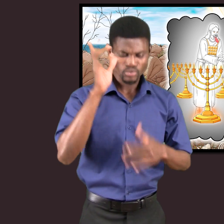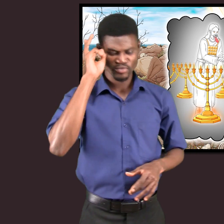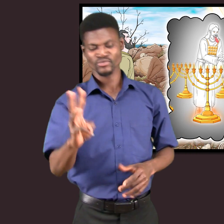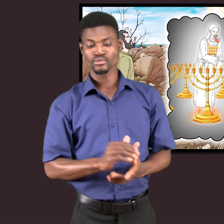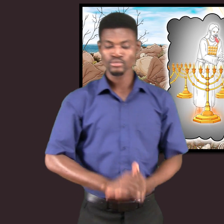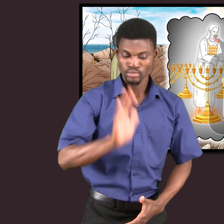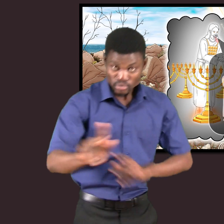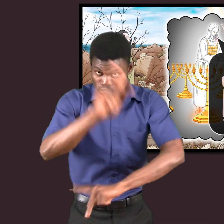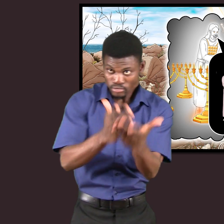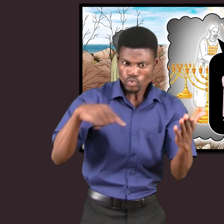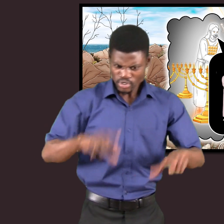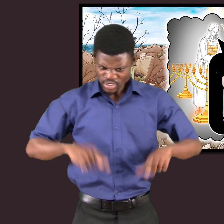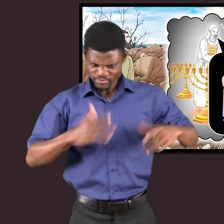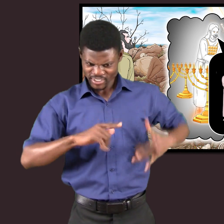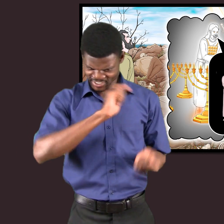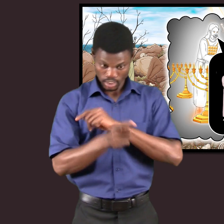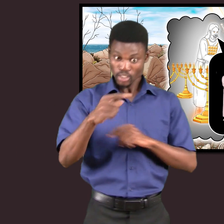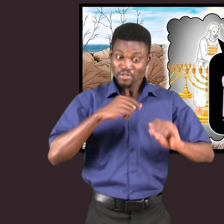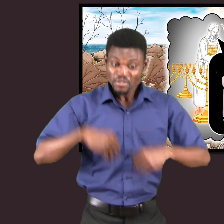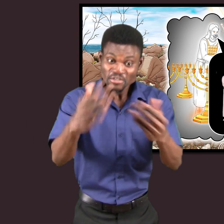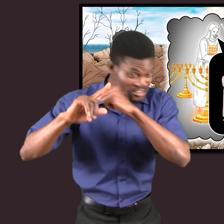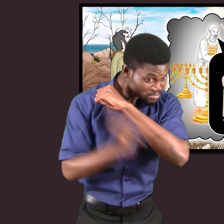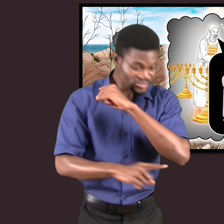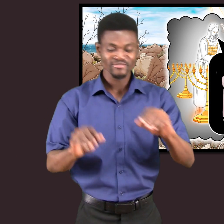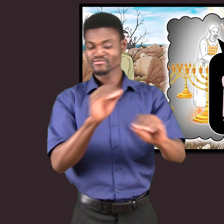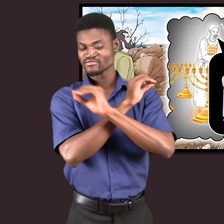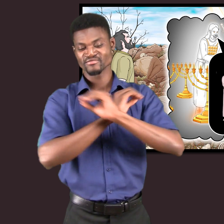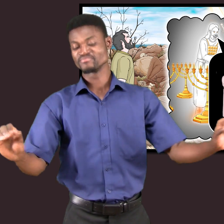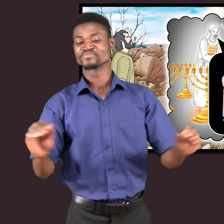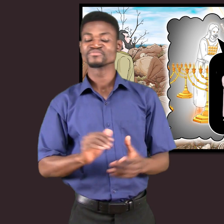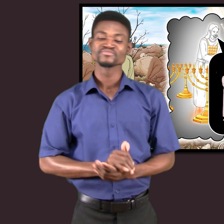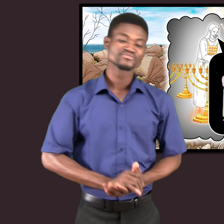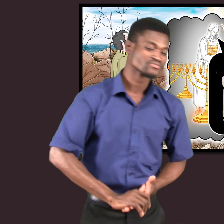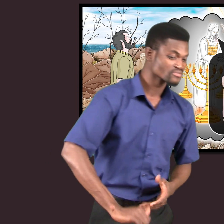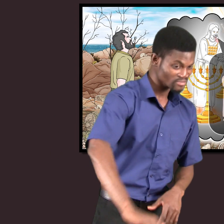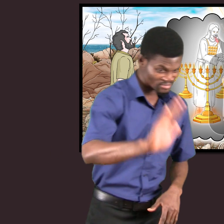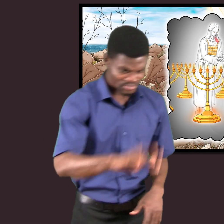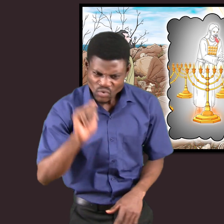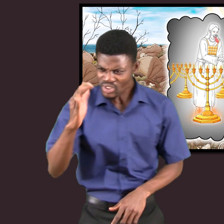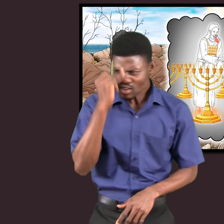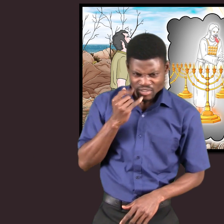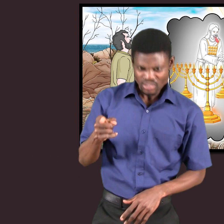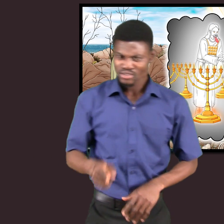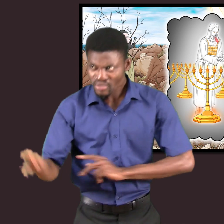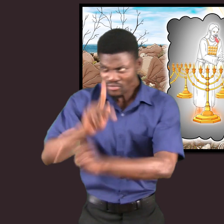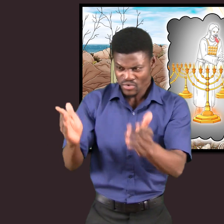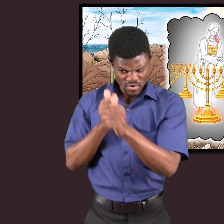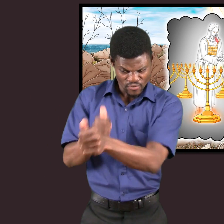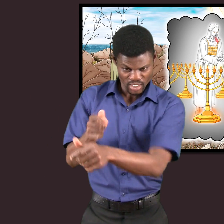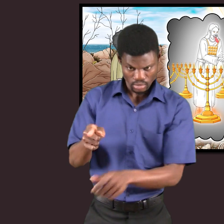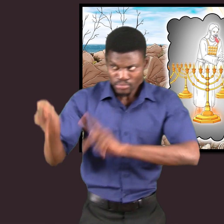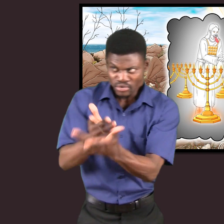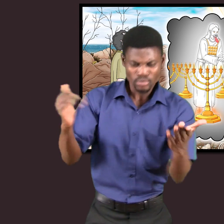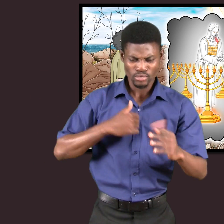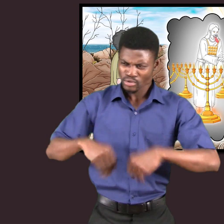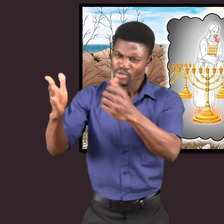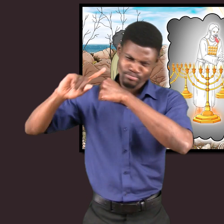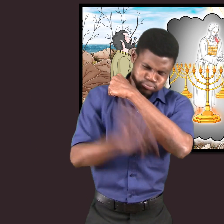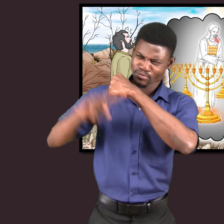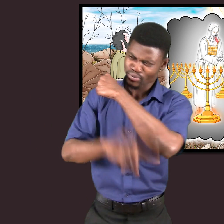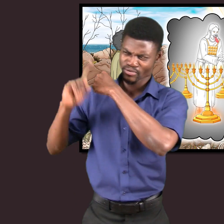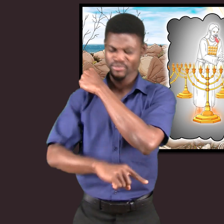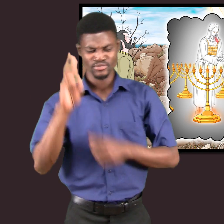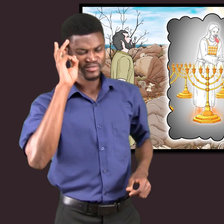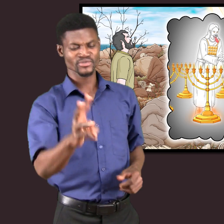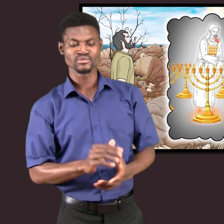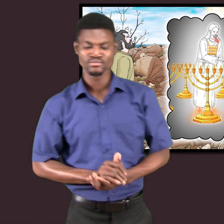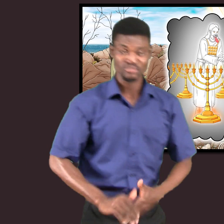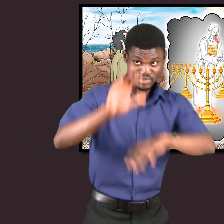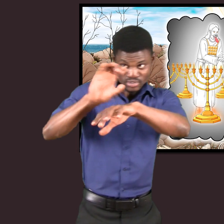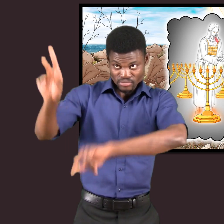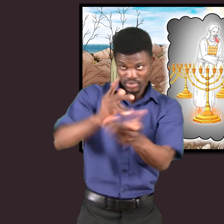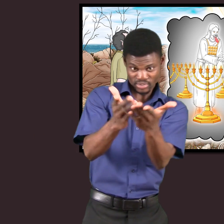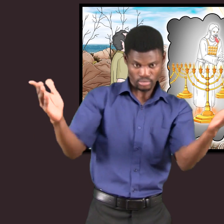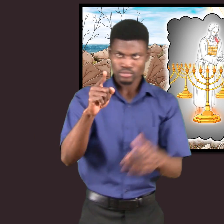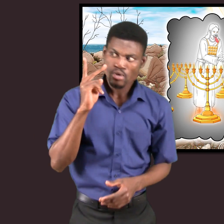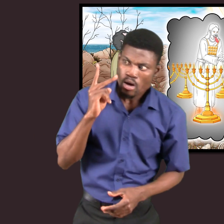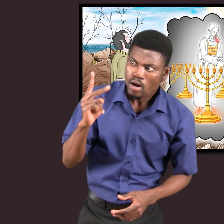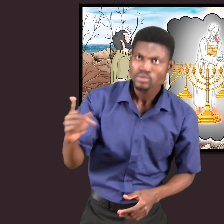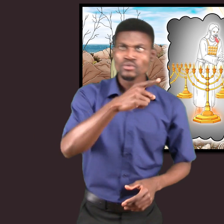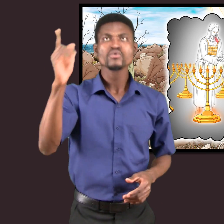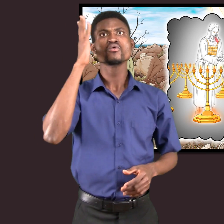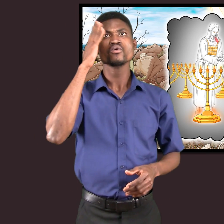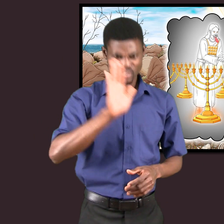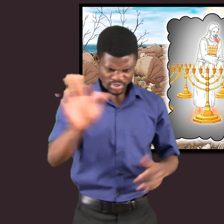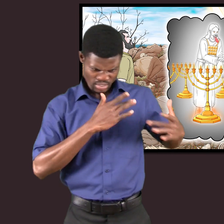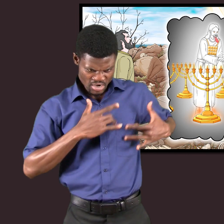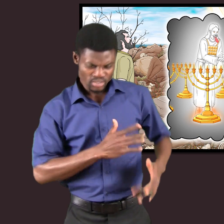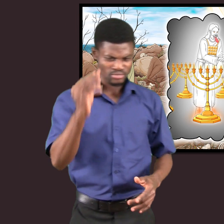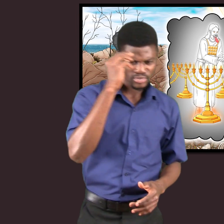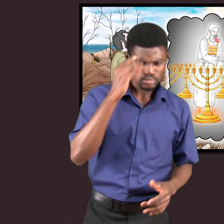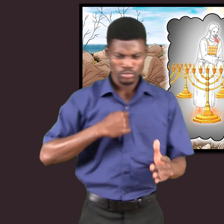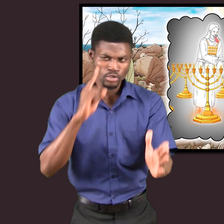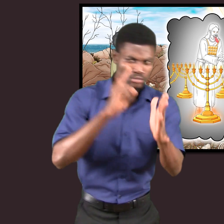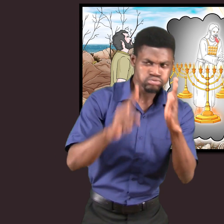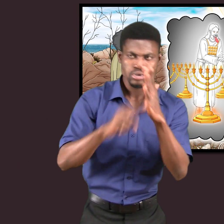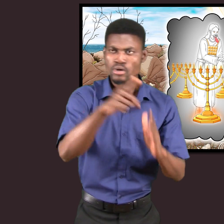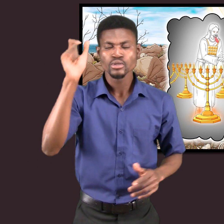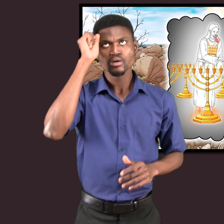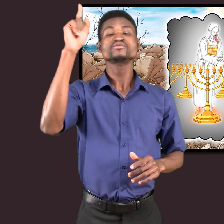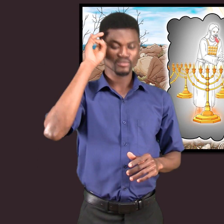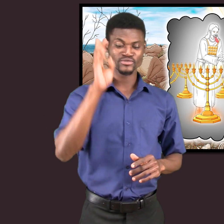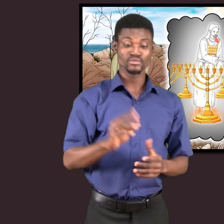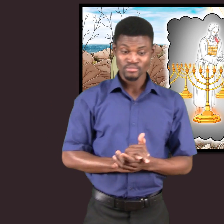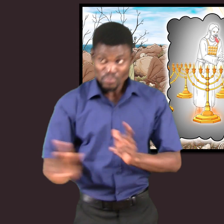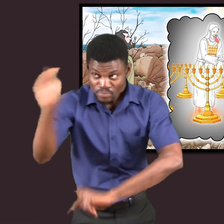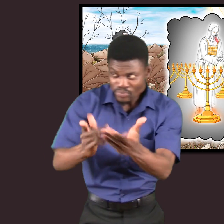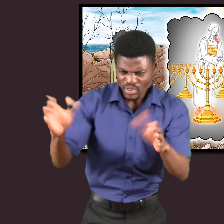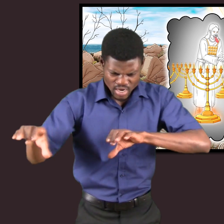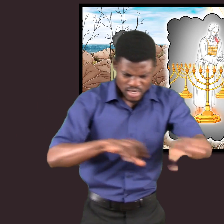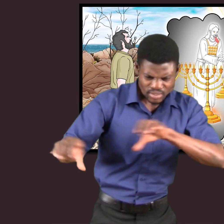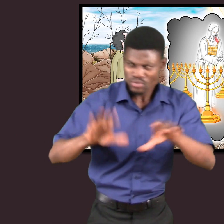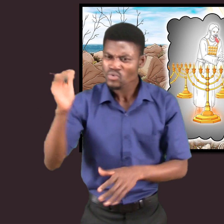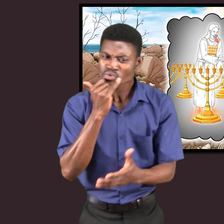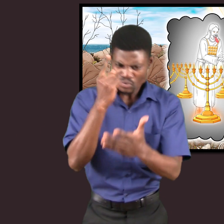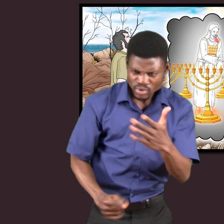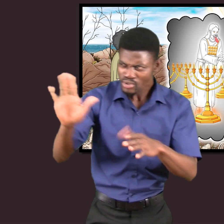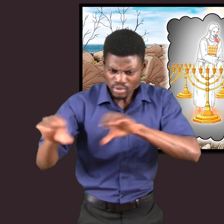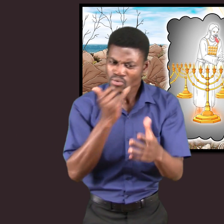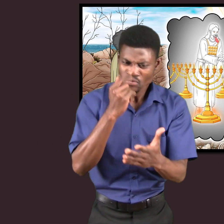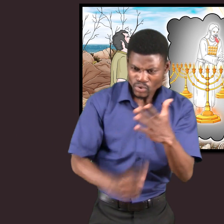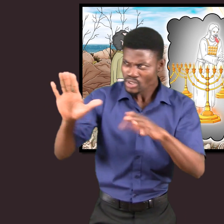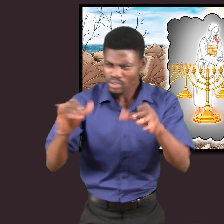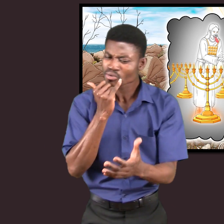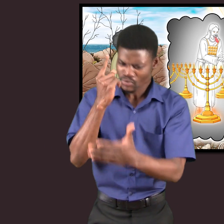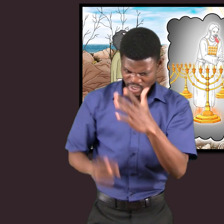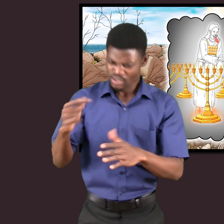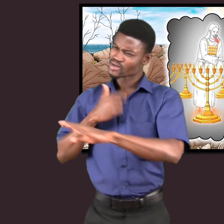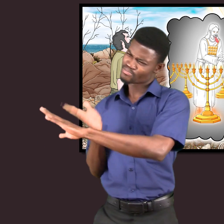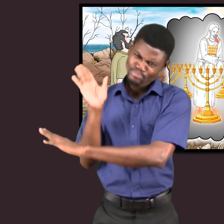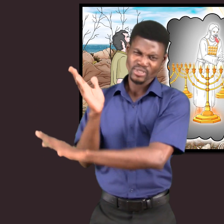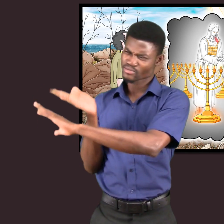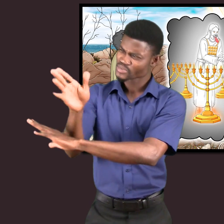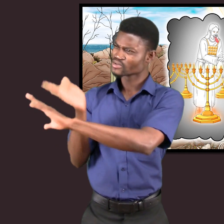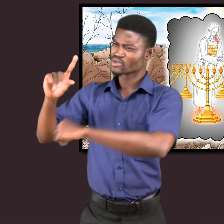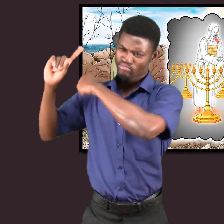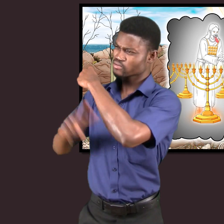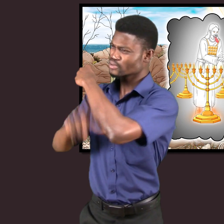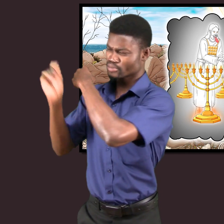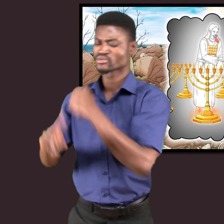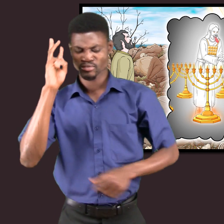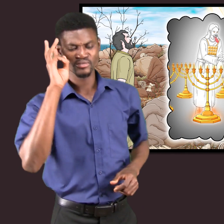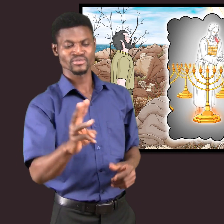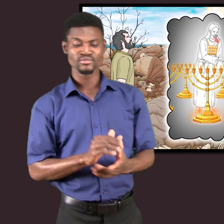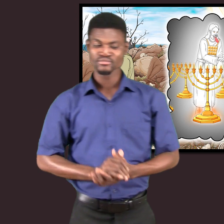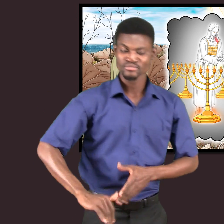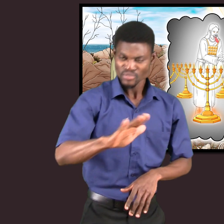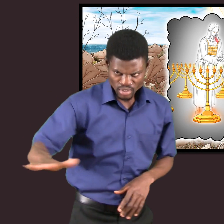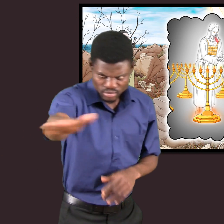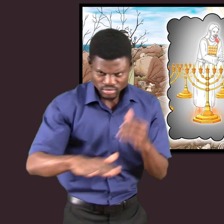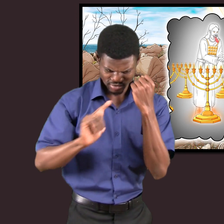Then I will strike her children dead, and all the churches will know that I am the One who searches minds and hearts, and I will repay each of you according to your deeds.